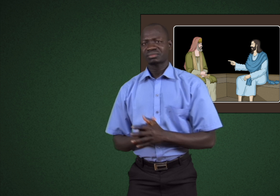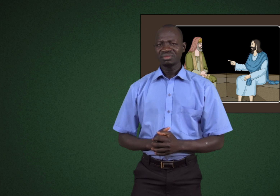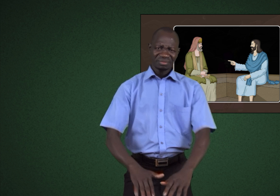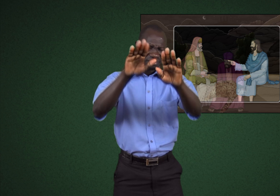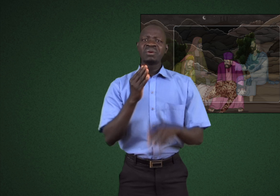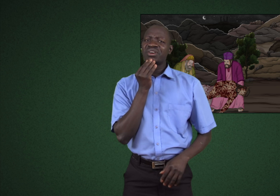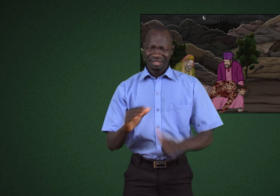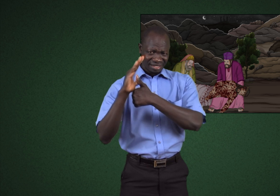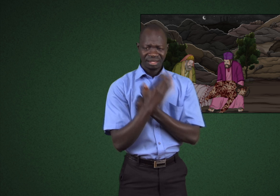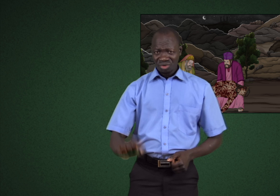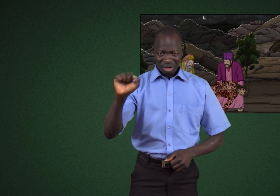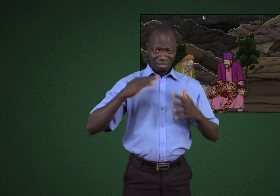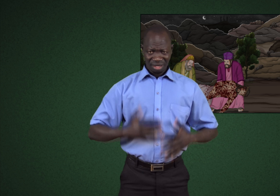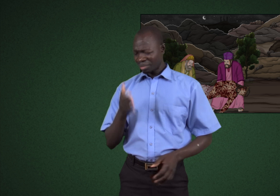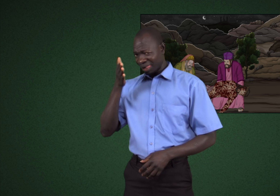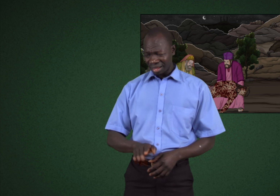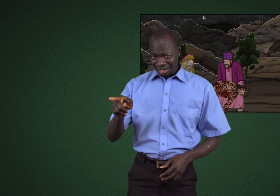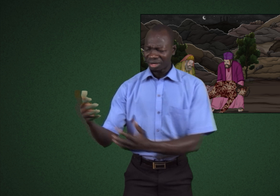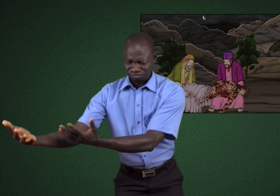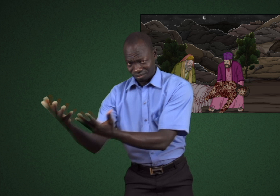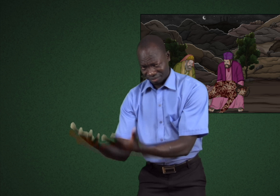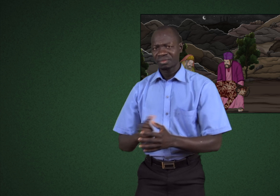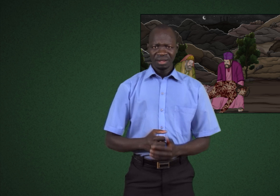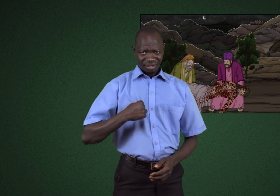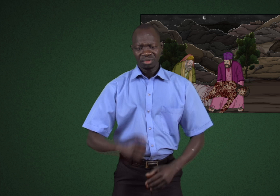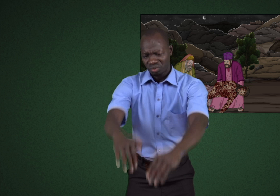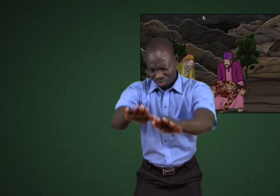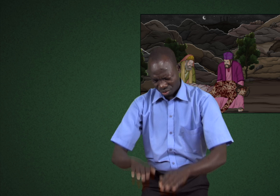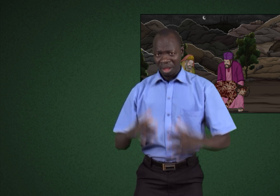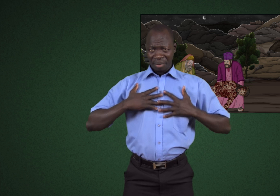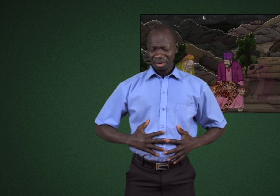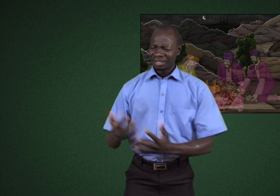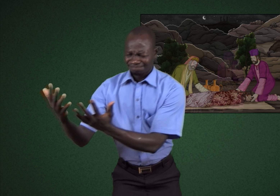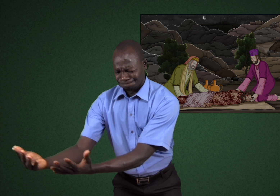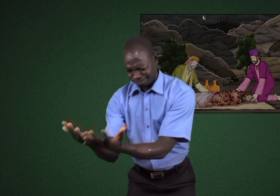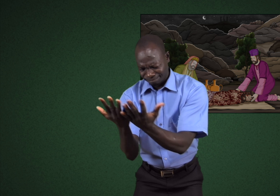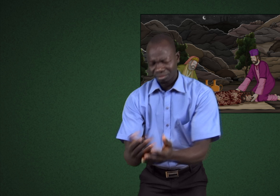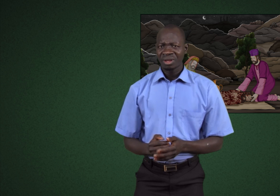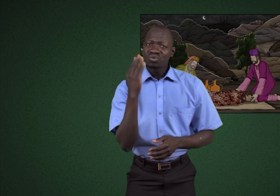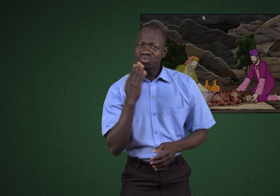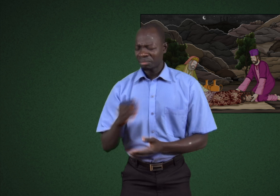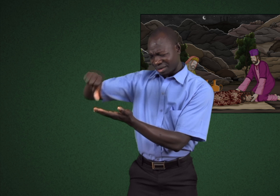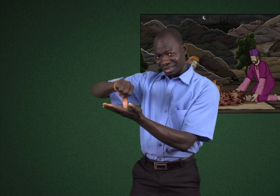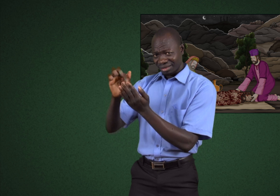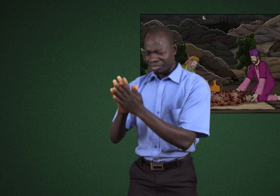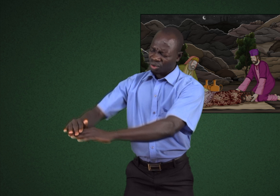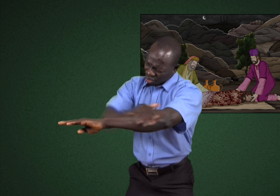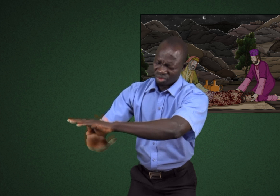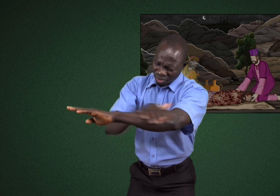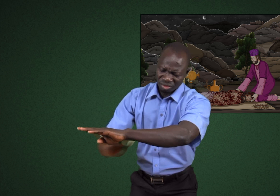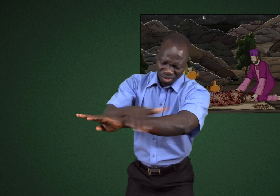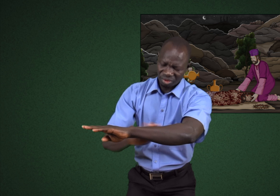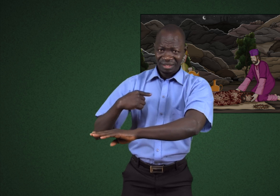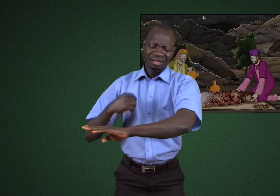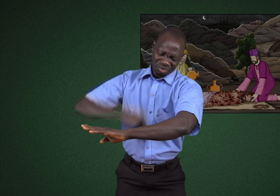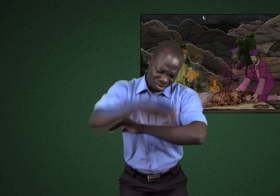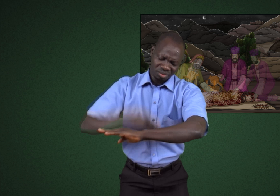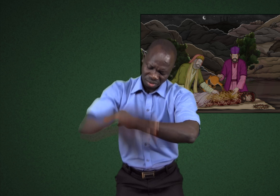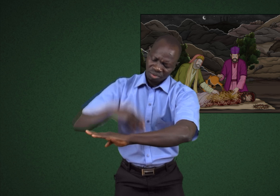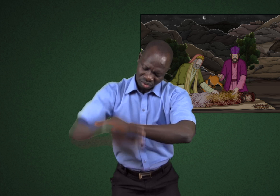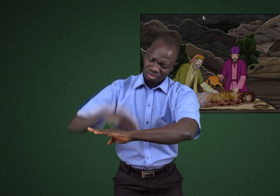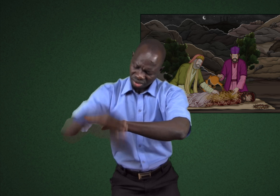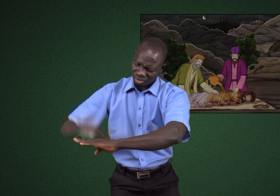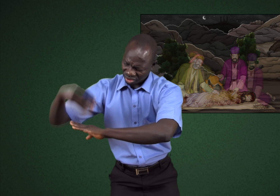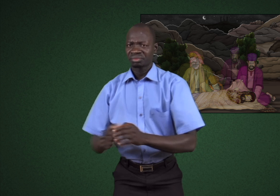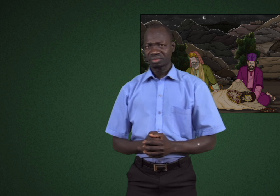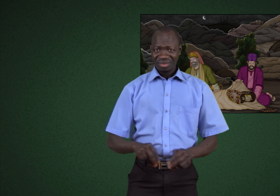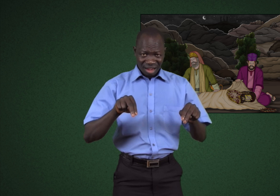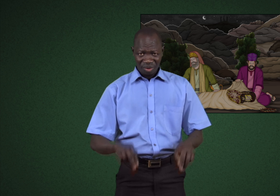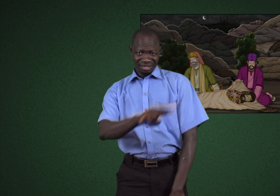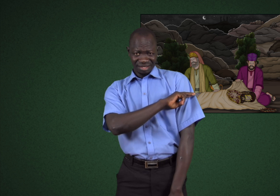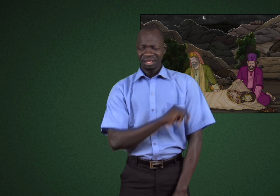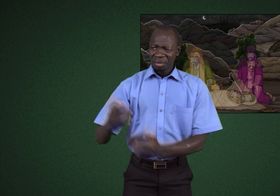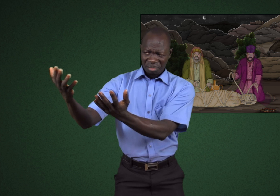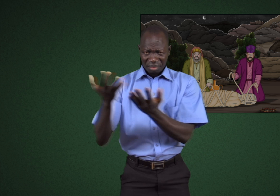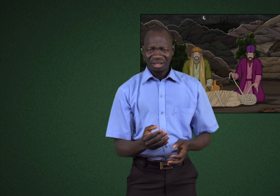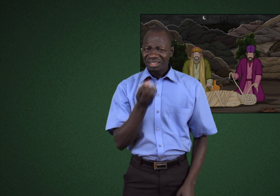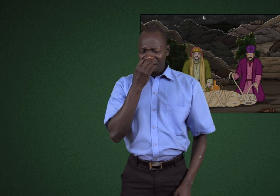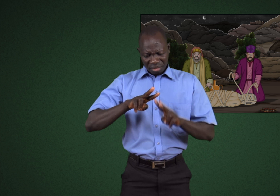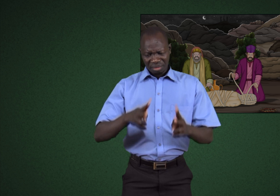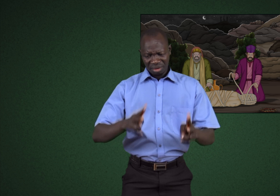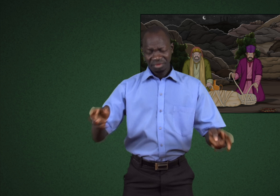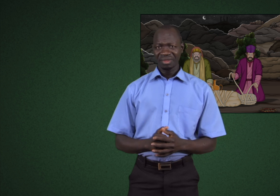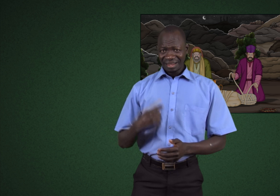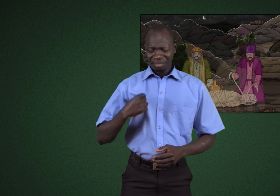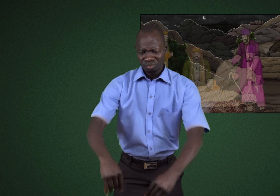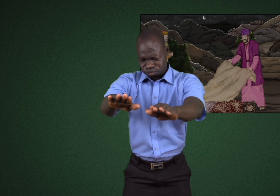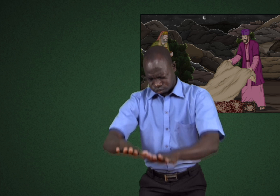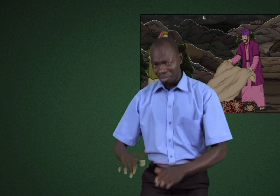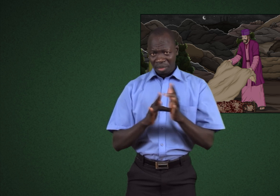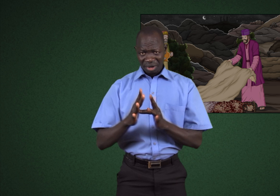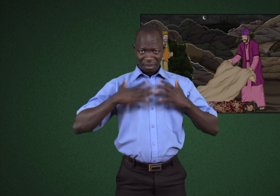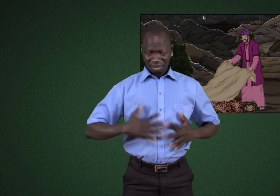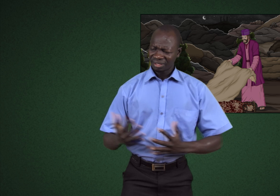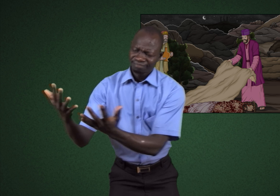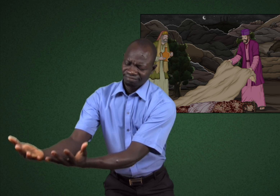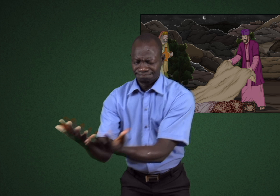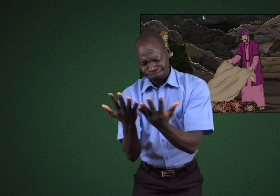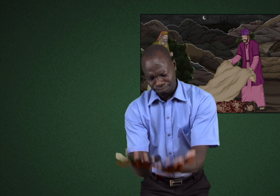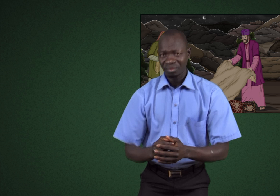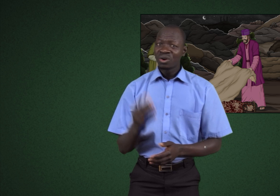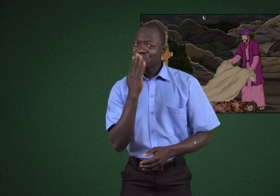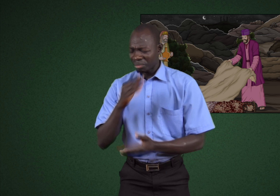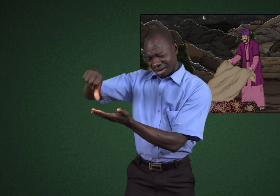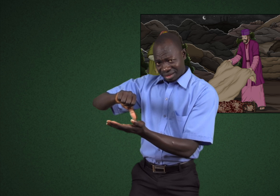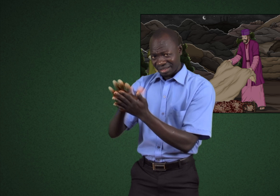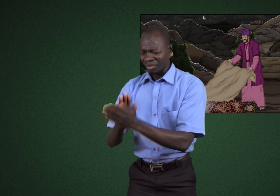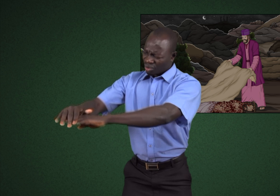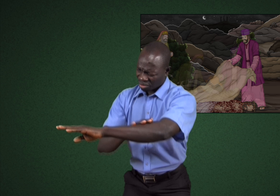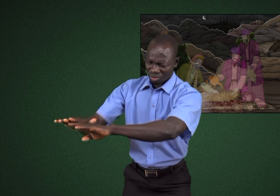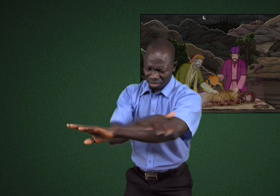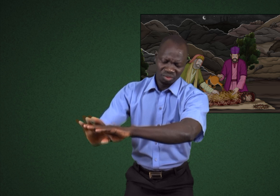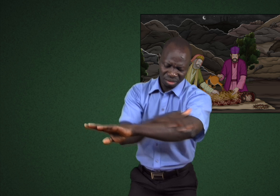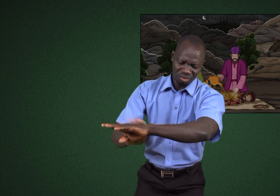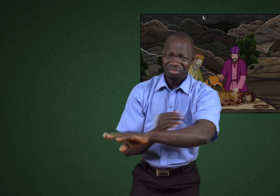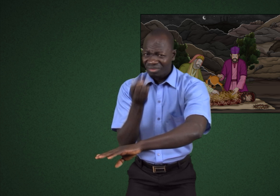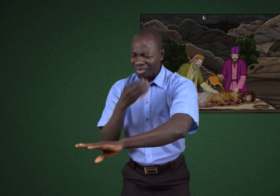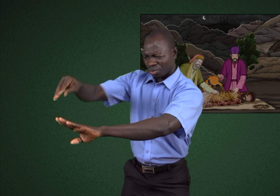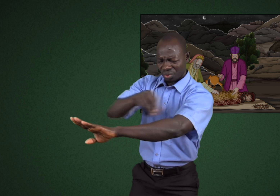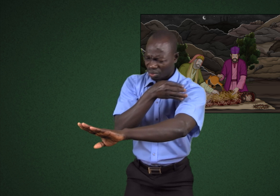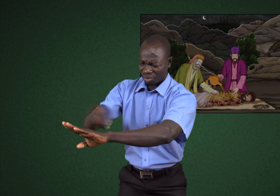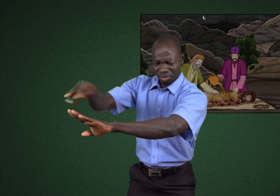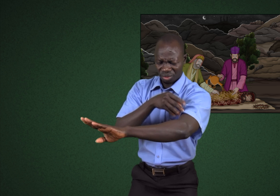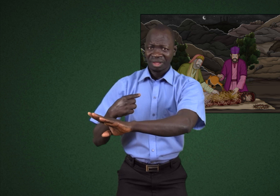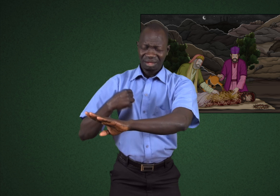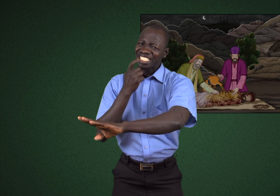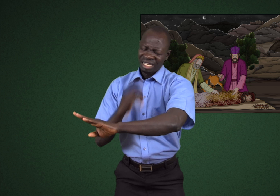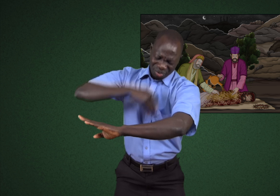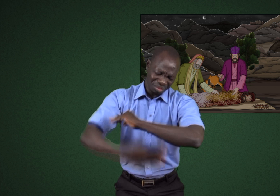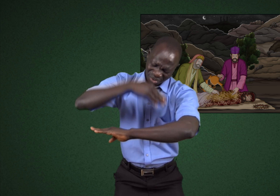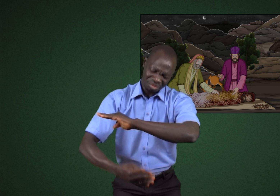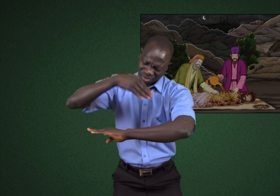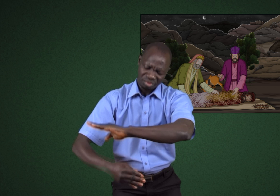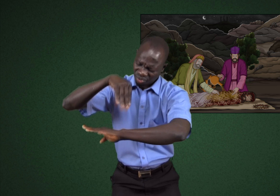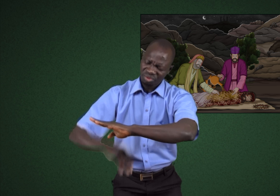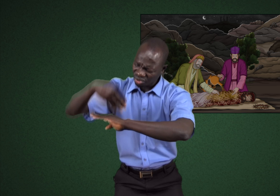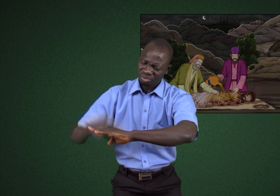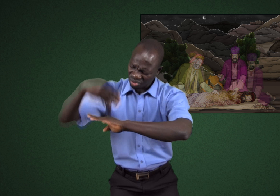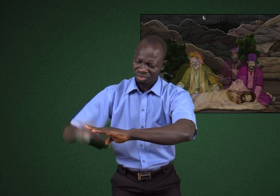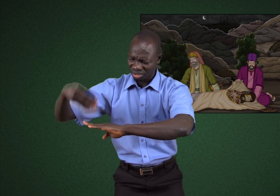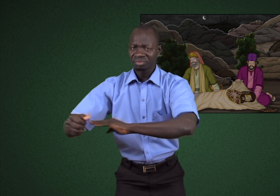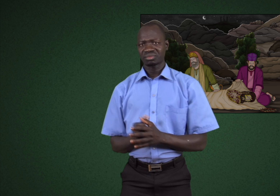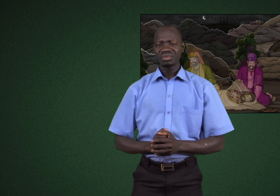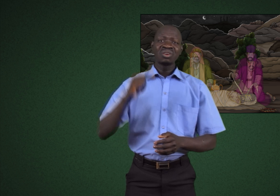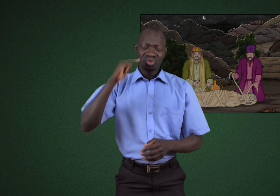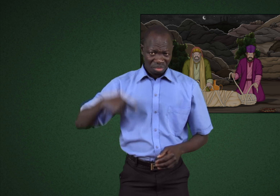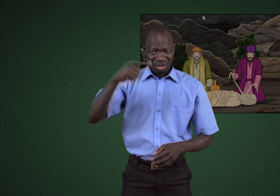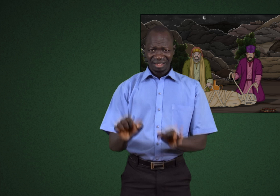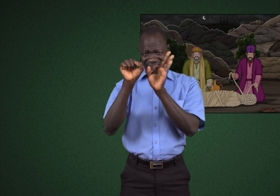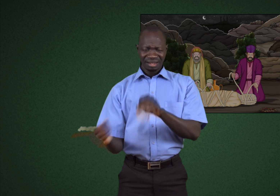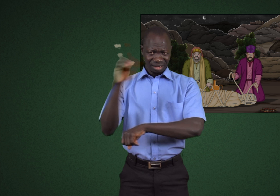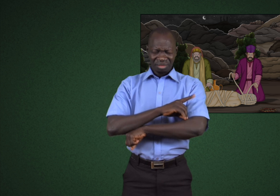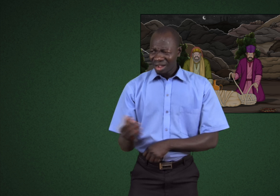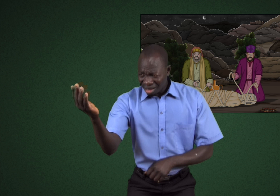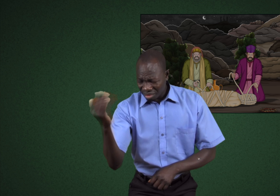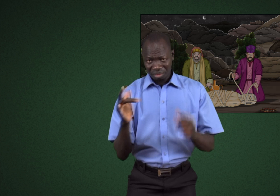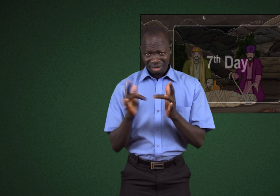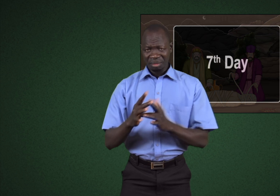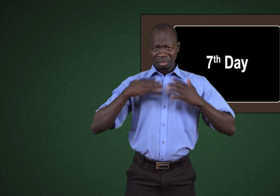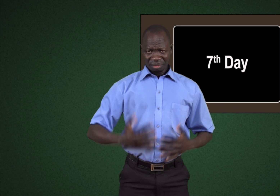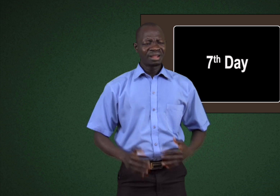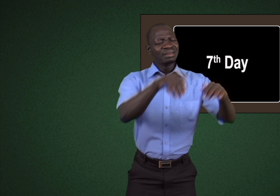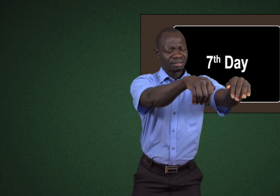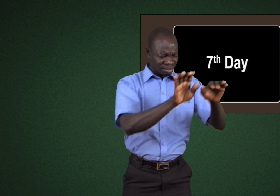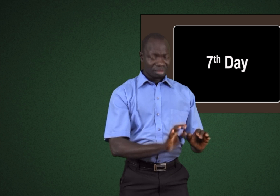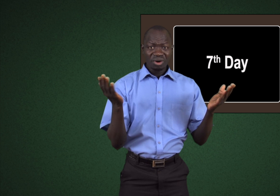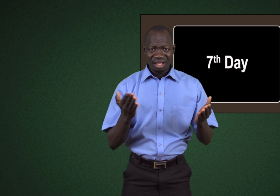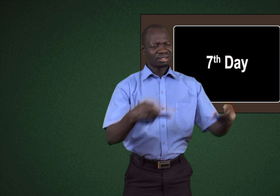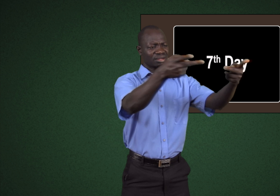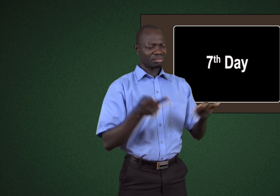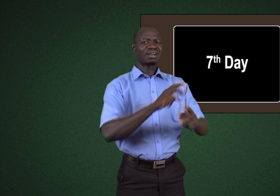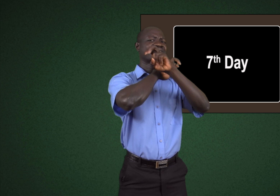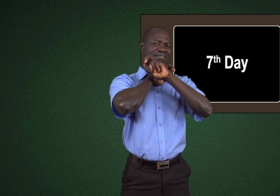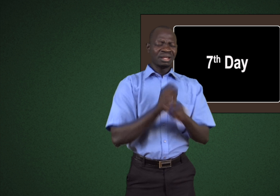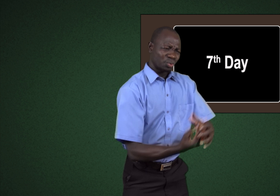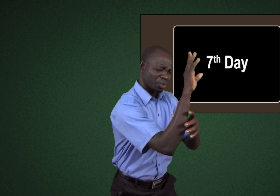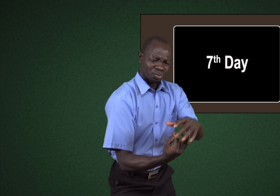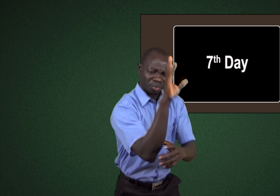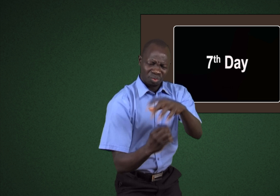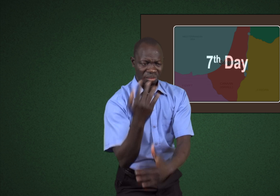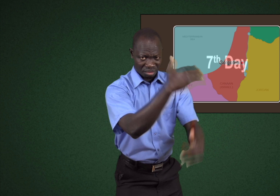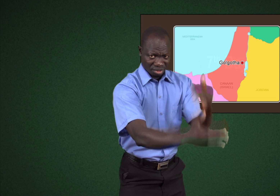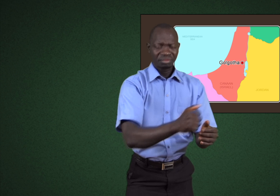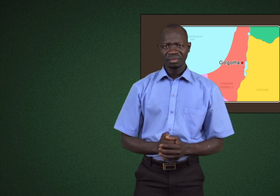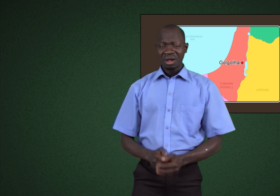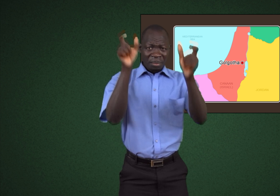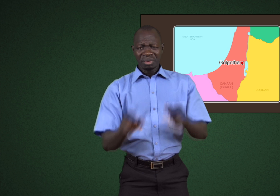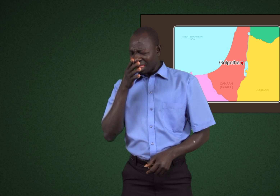So they took the body of Jesus and wrapped it in linen cloths with the spices, according to the Jewish burial custom.